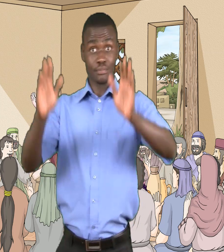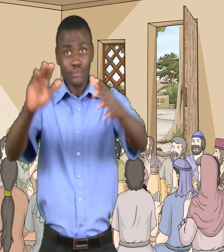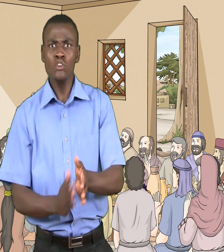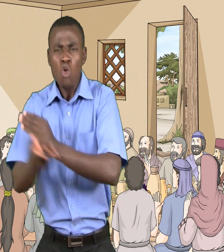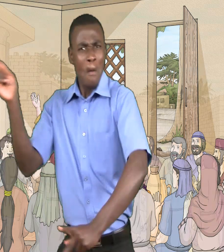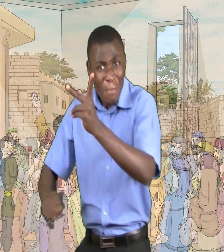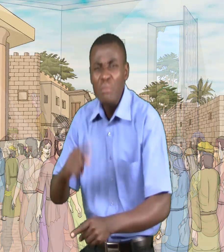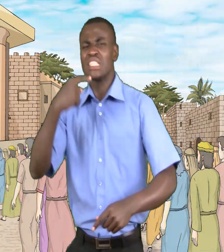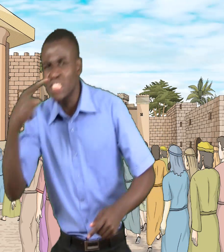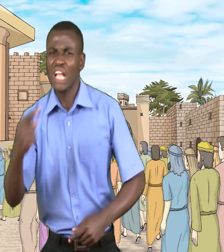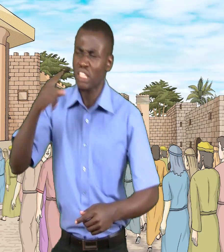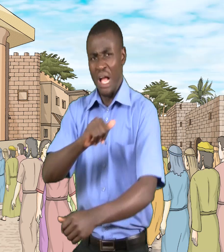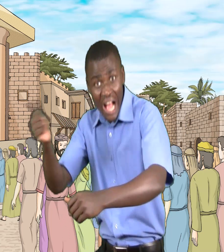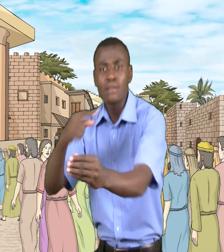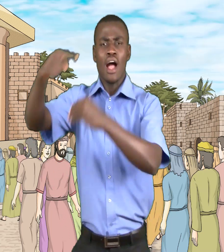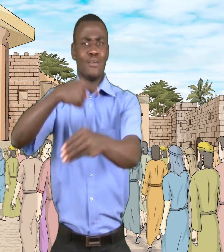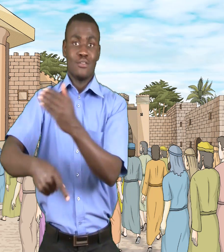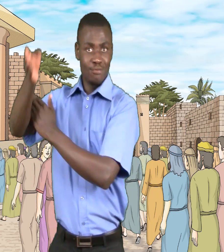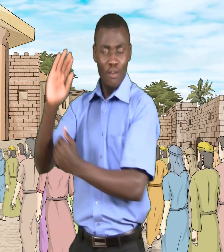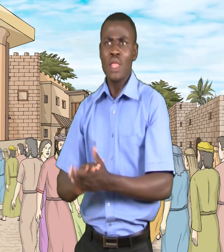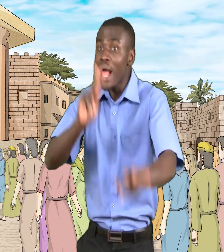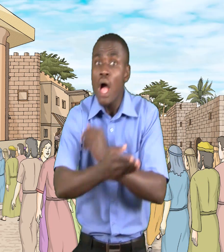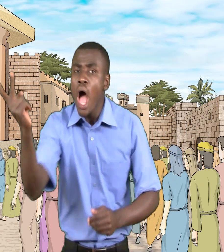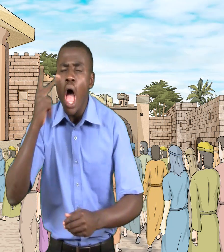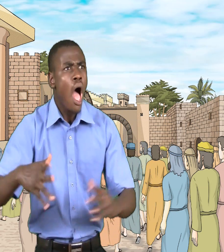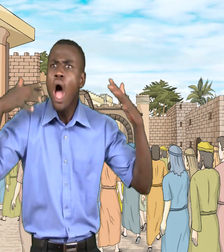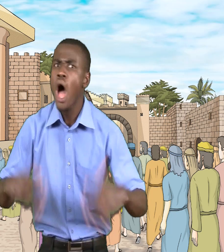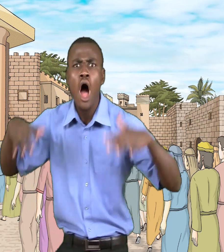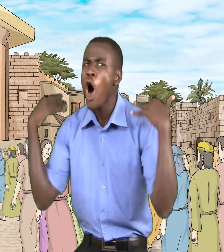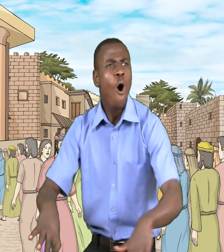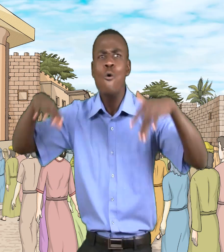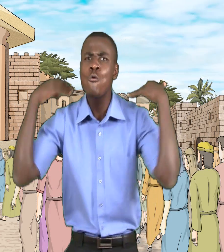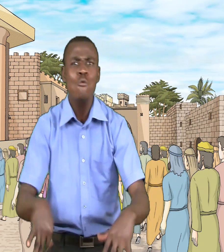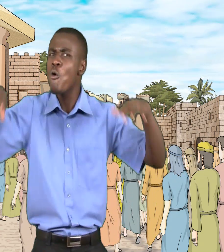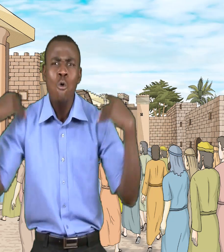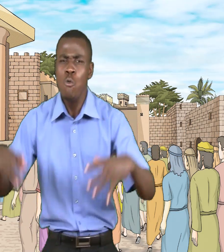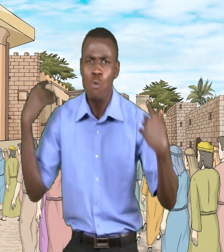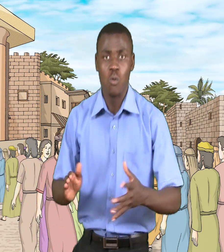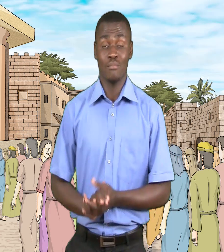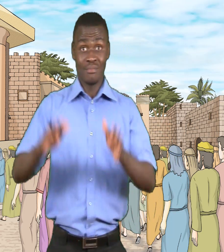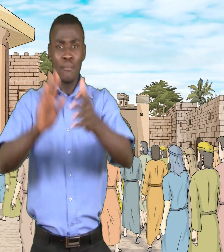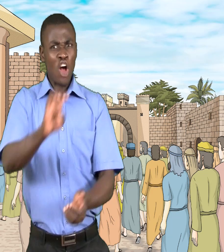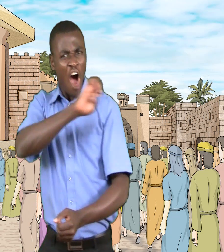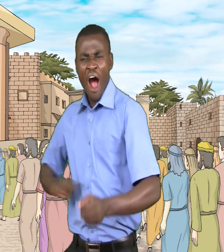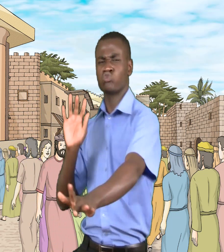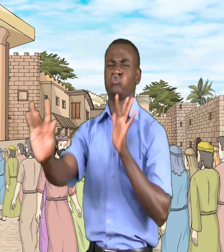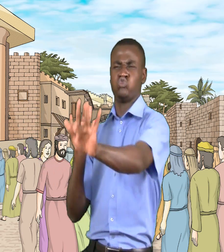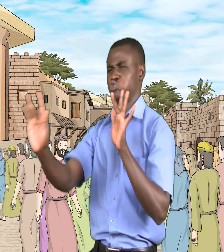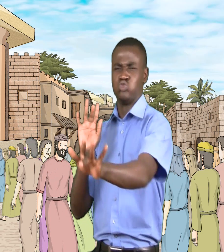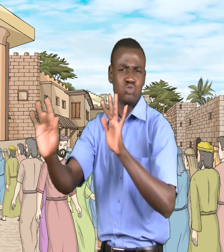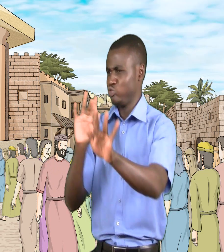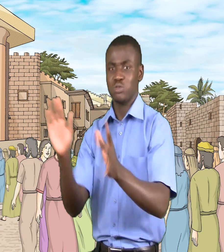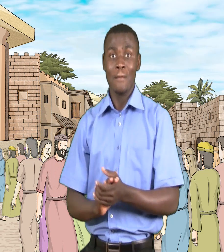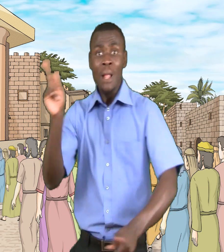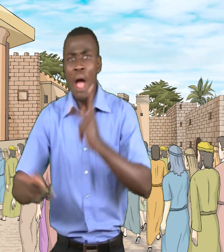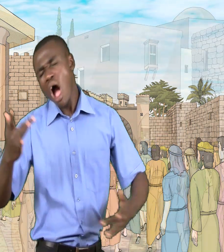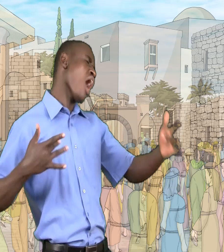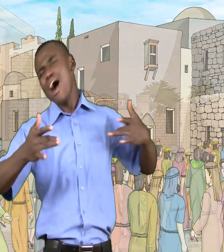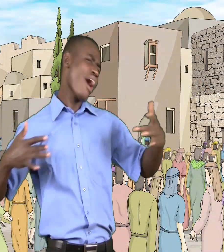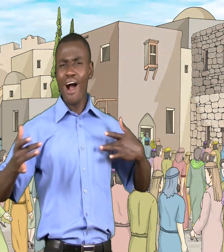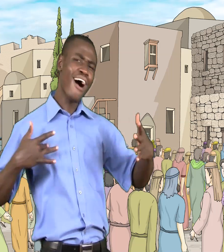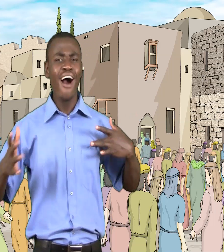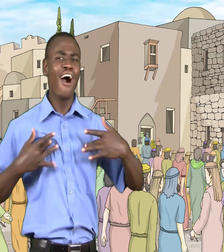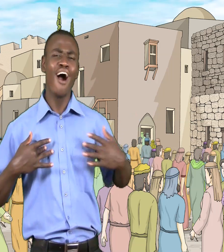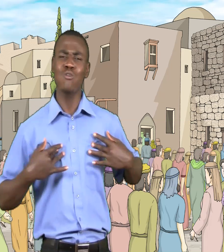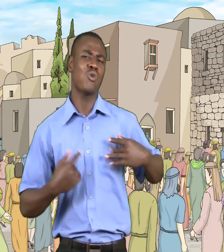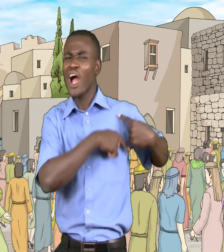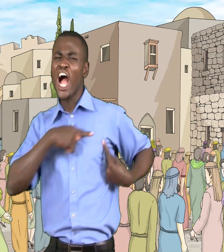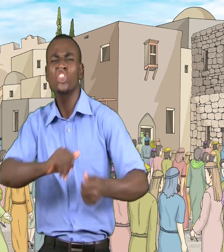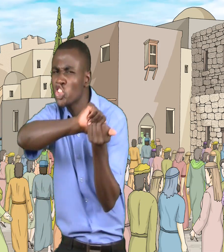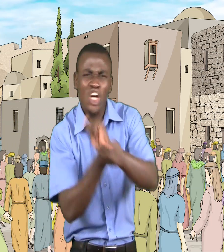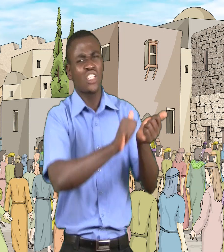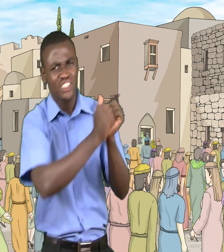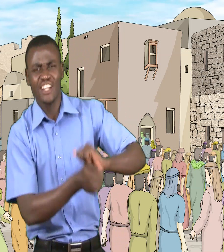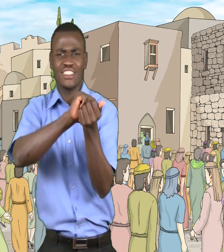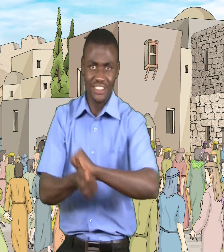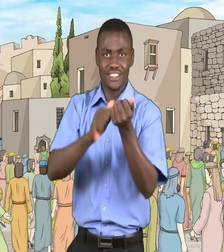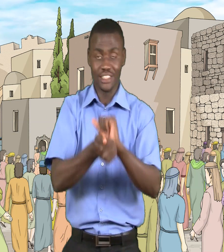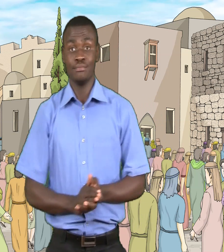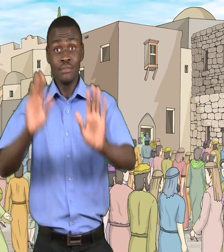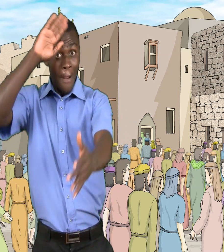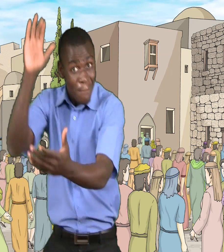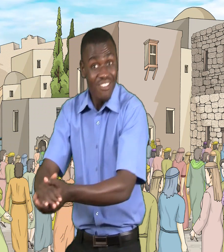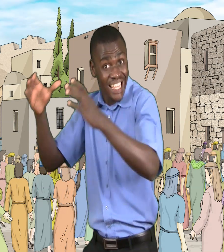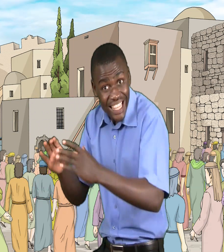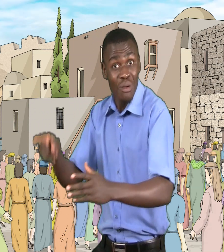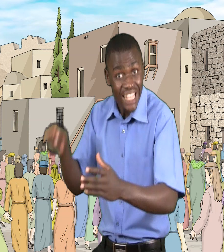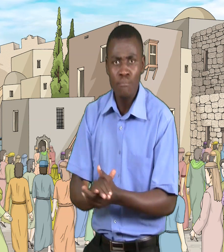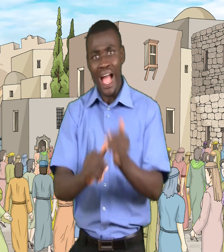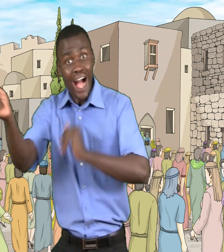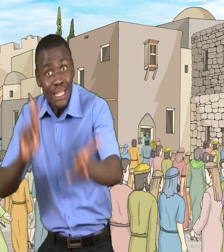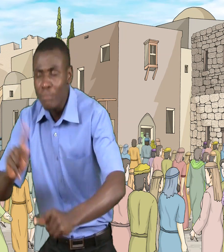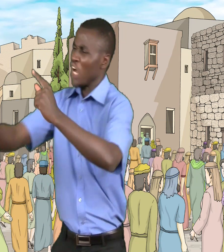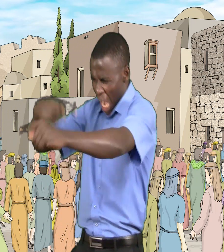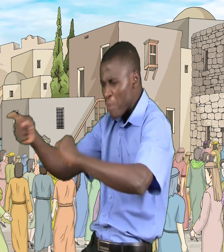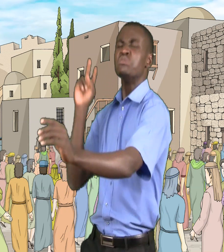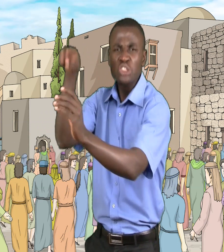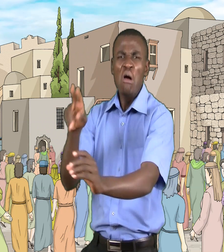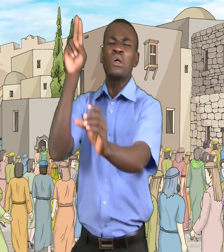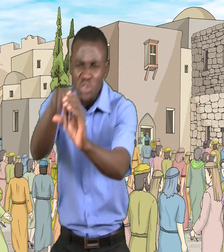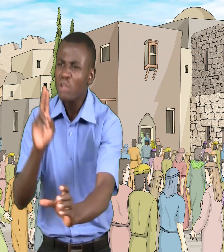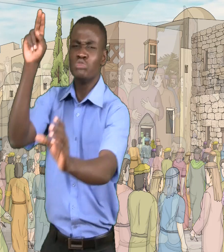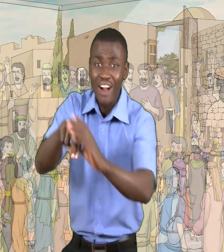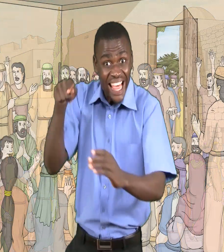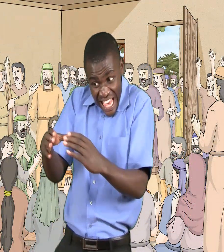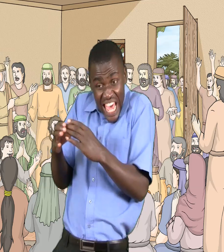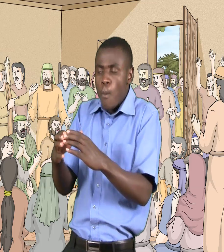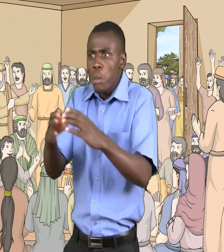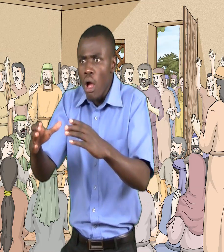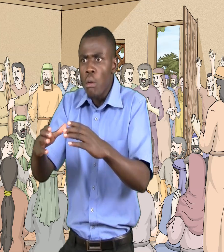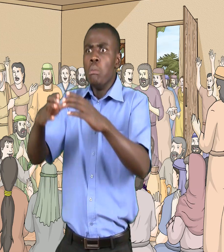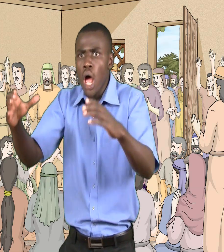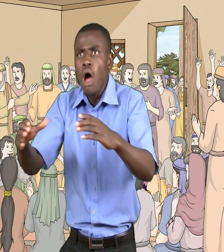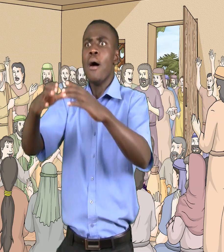With one accord they continued to meet daily in the temple courts and to break bread from house to house, sharing their meals with gladness and sincerity of heart, praising God and enjoying the favor of all the people.